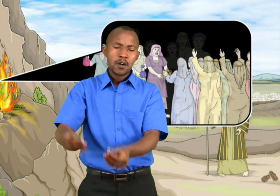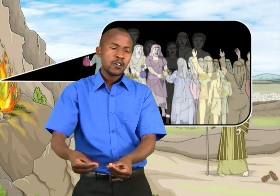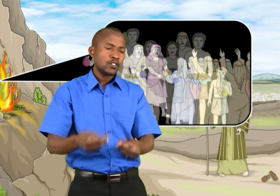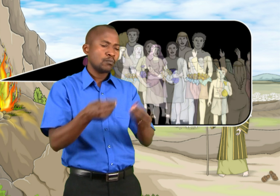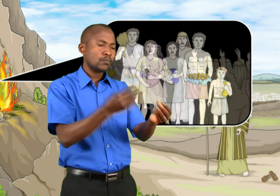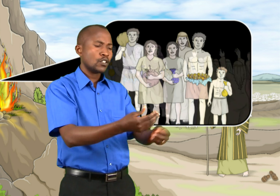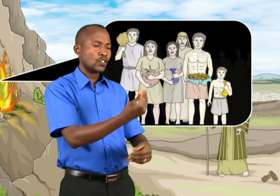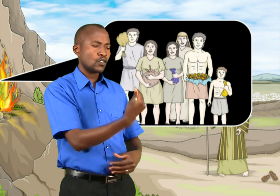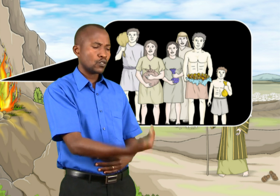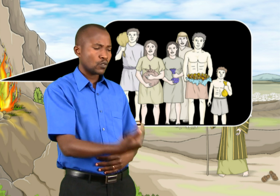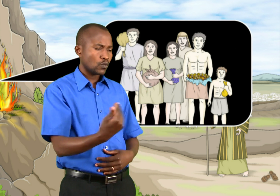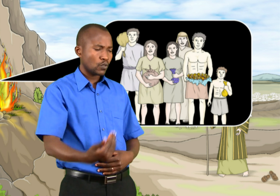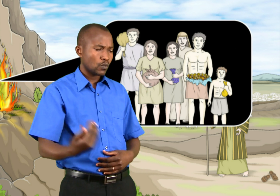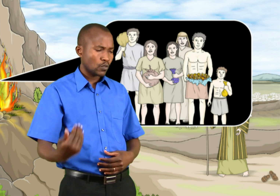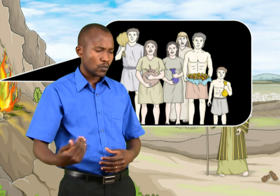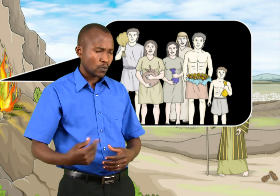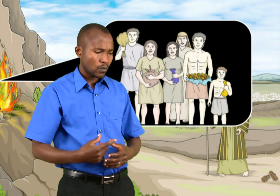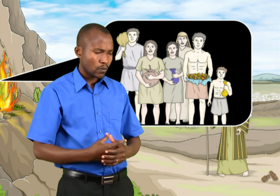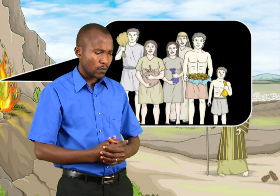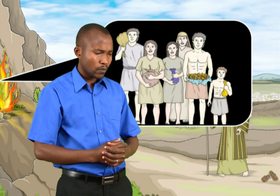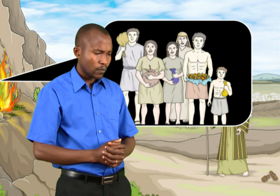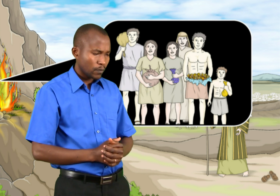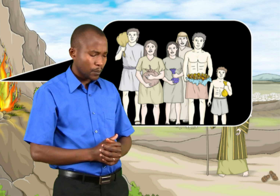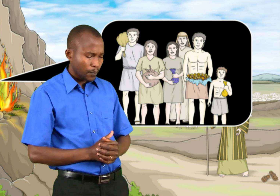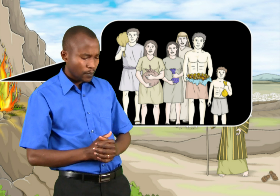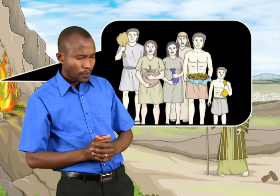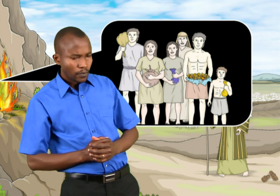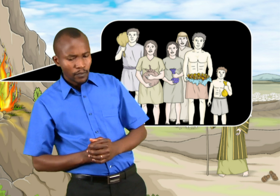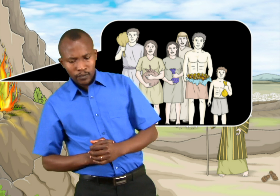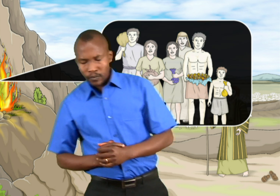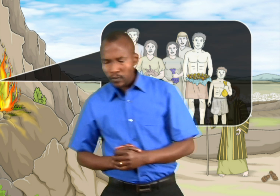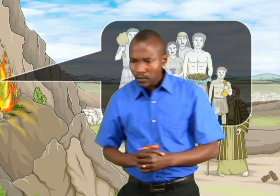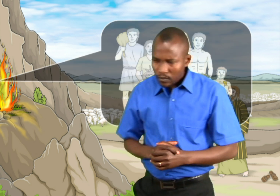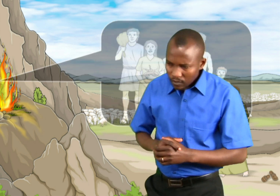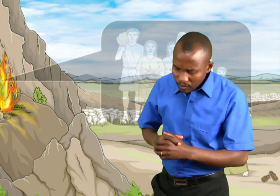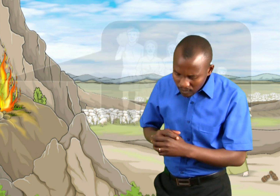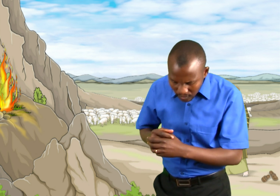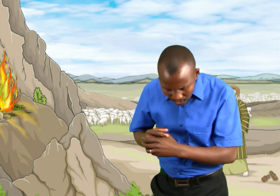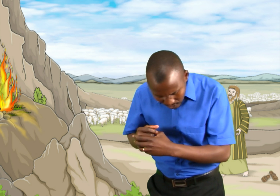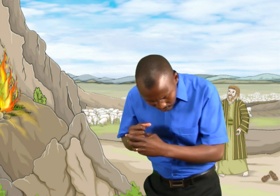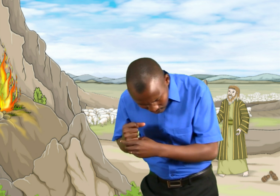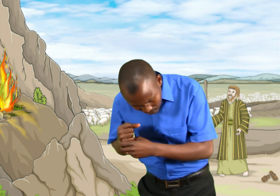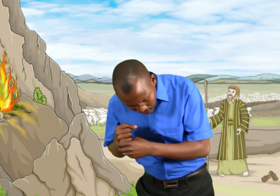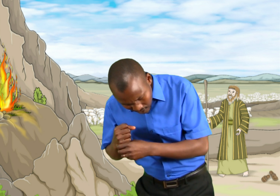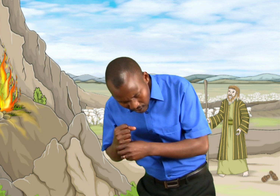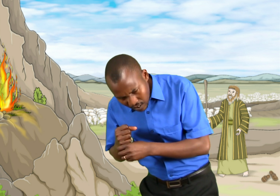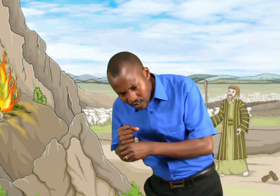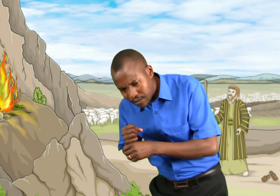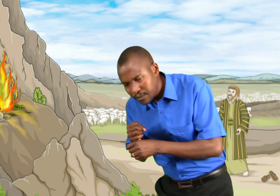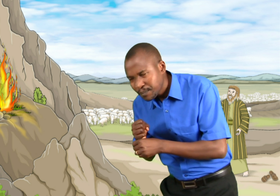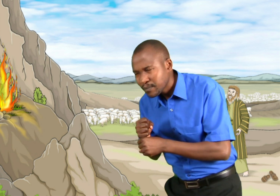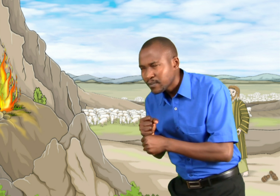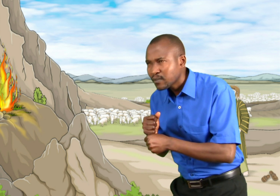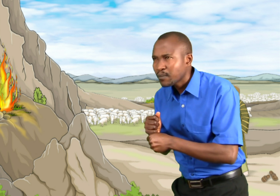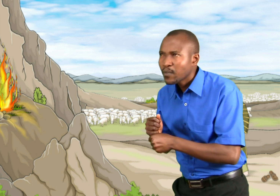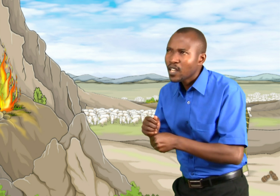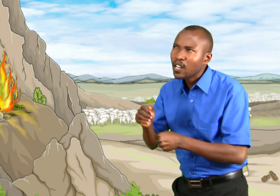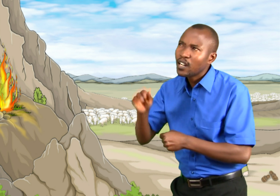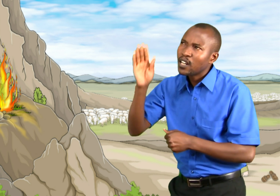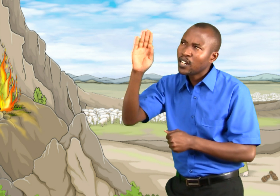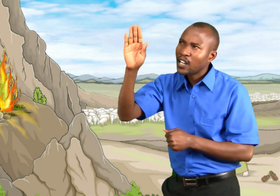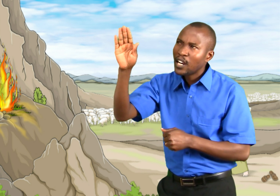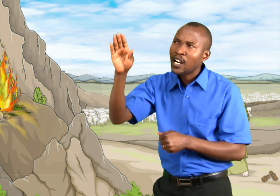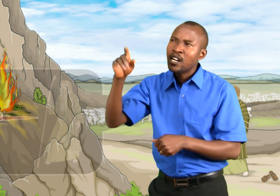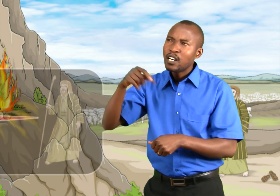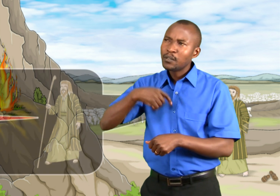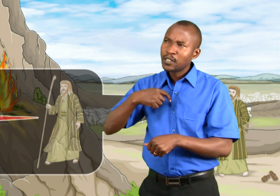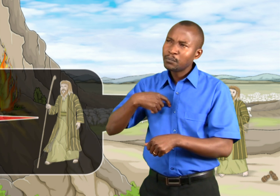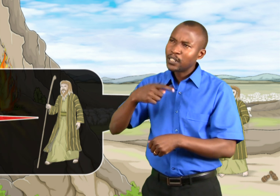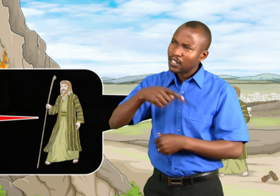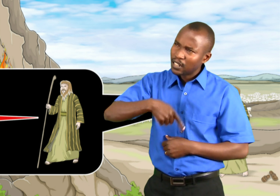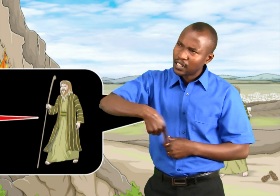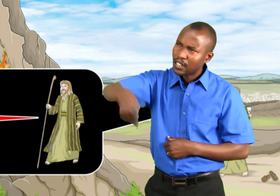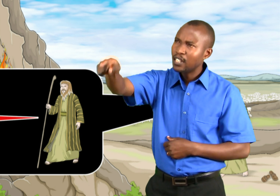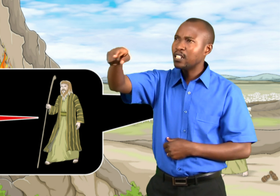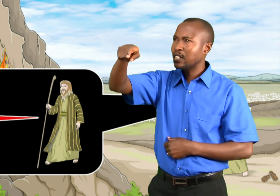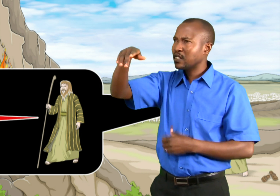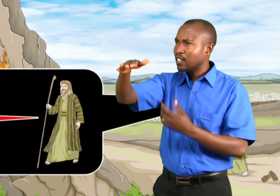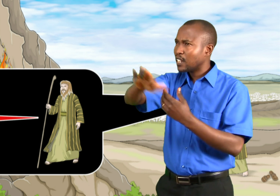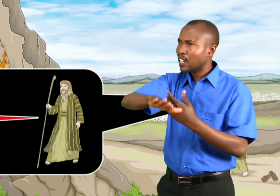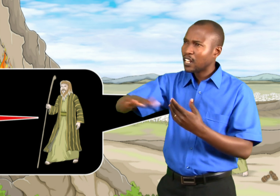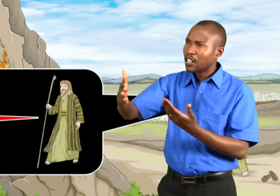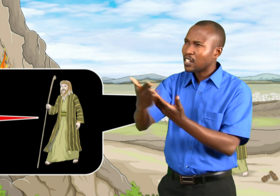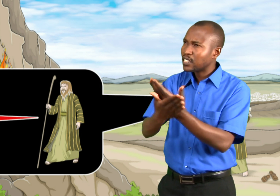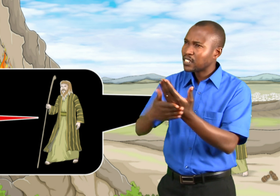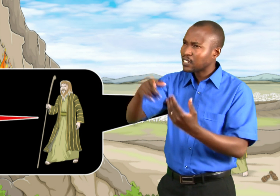So you will plunder the Egyptians.”